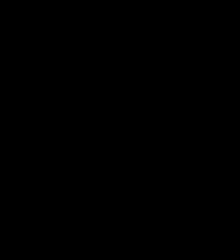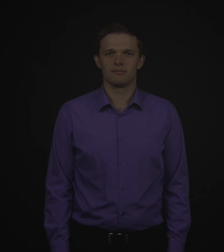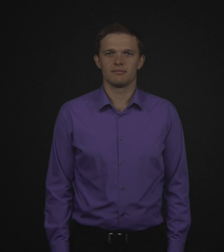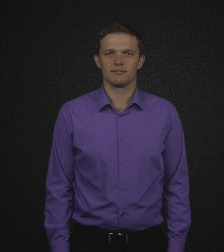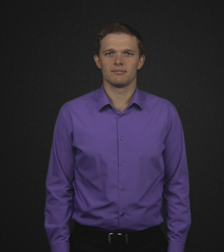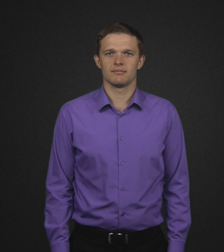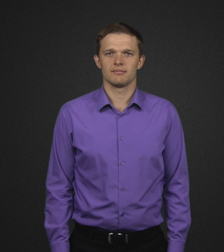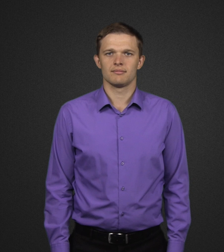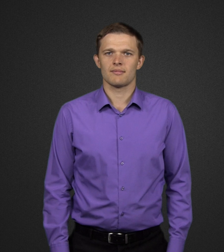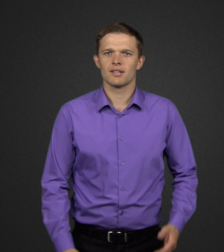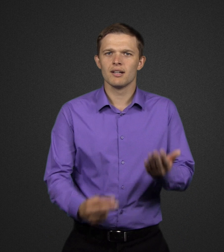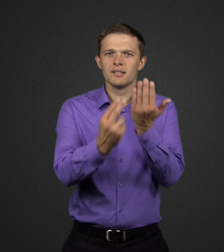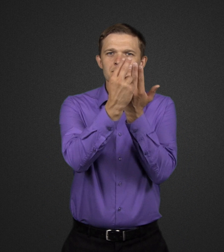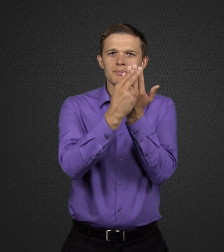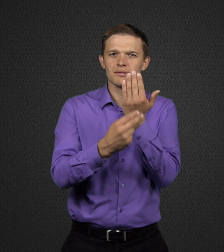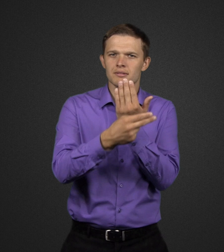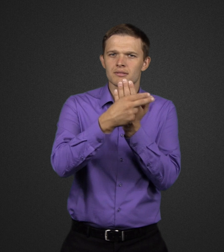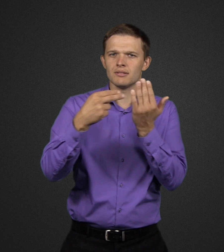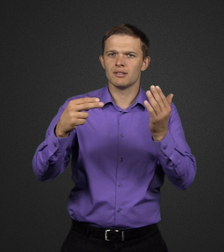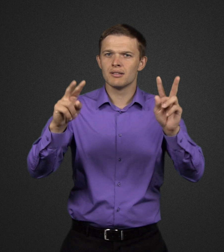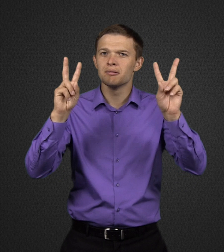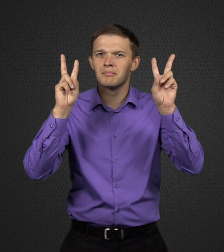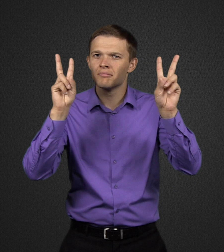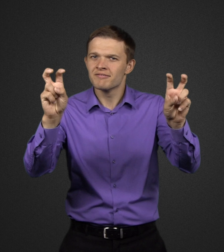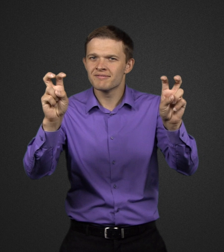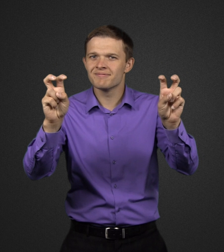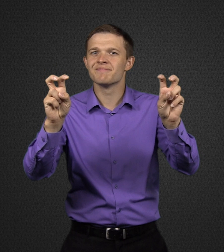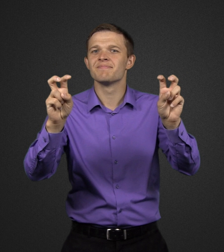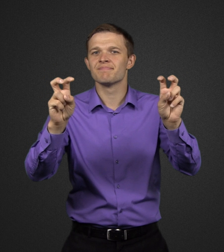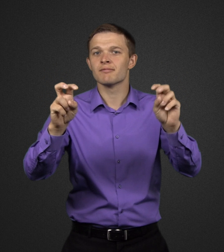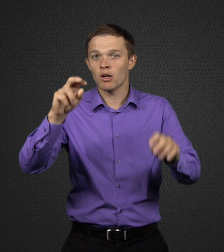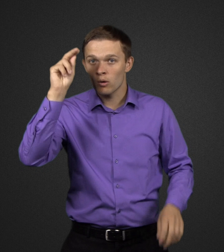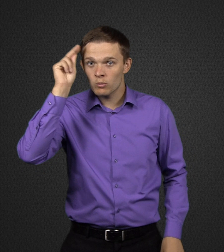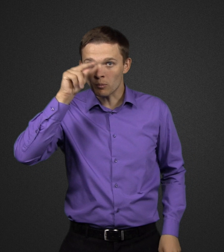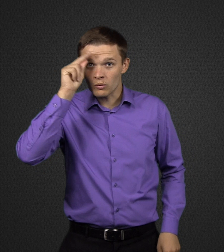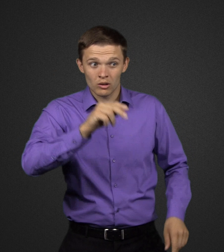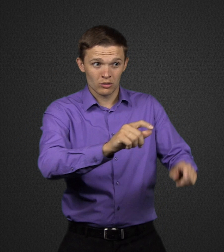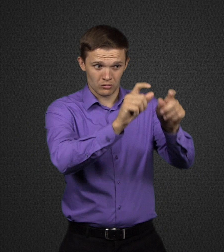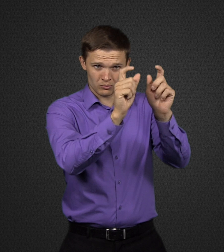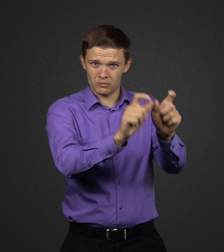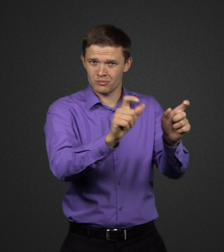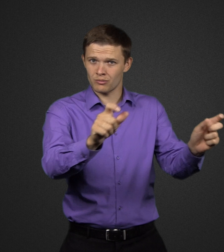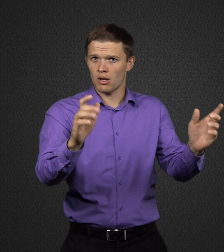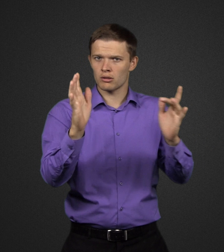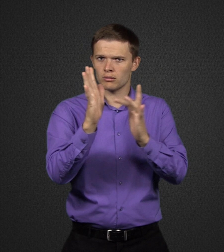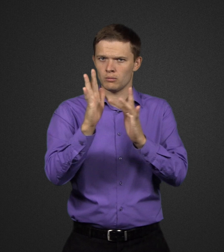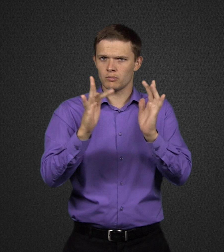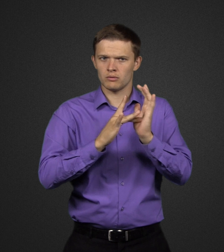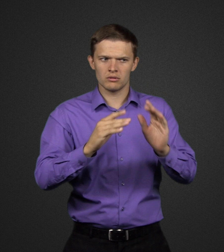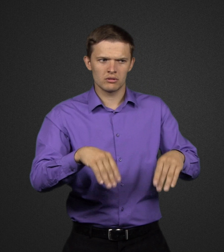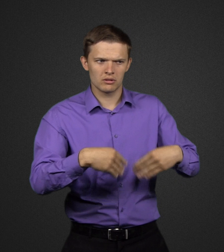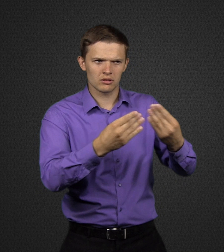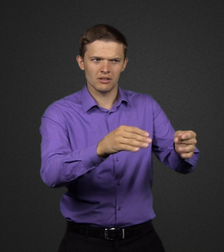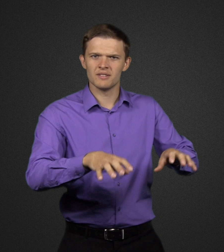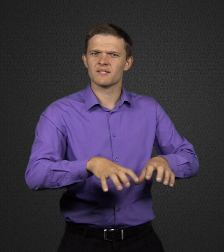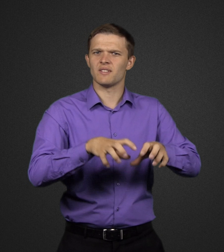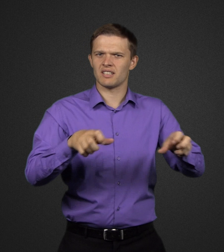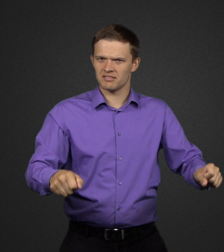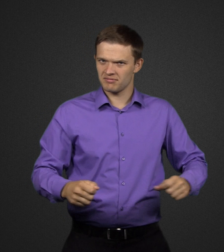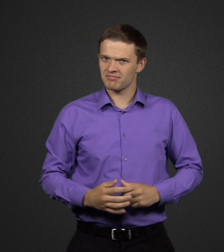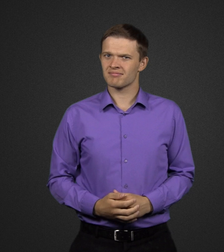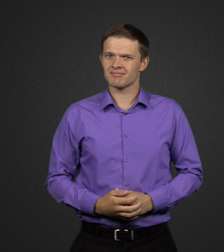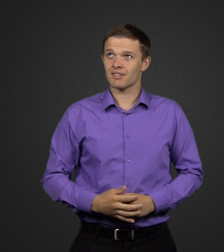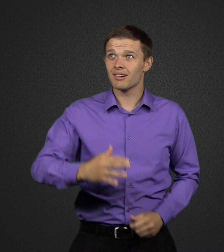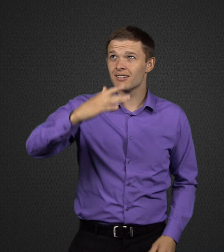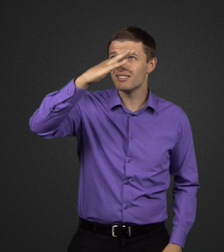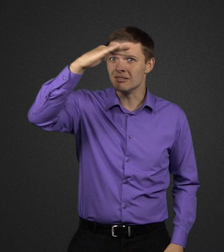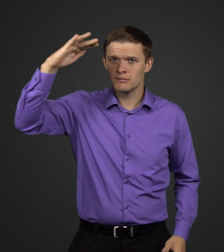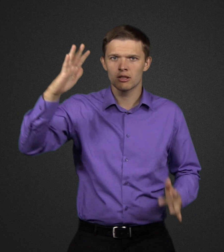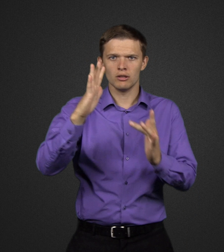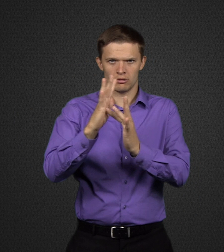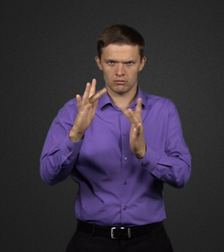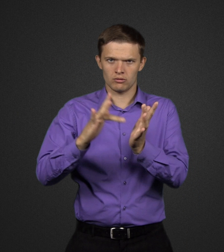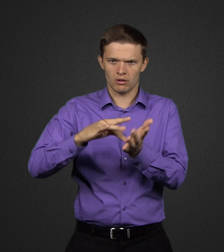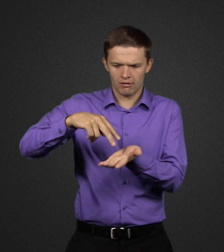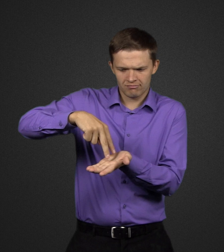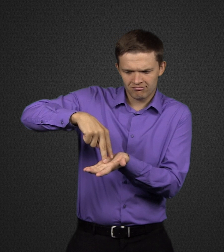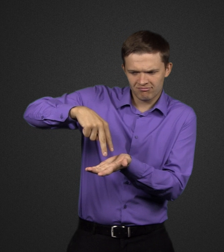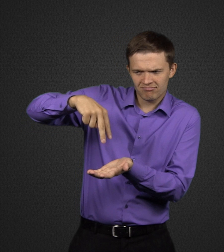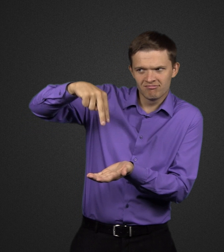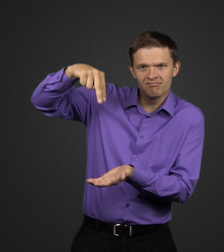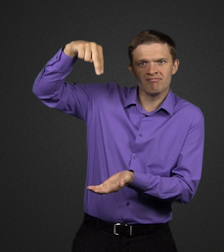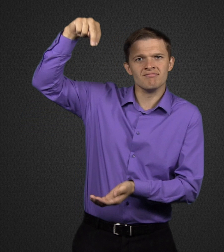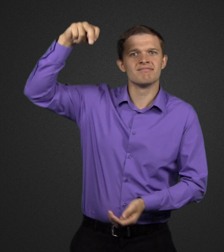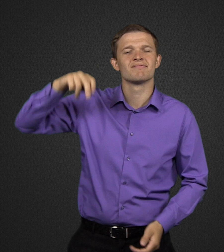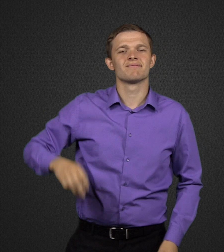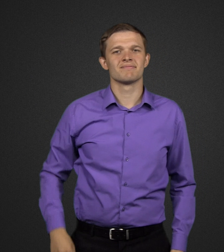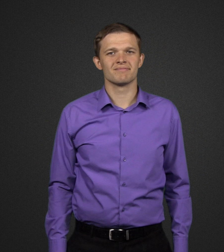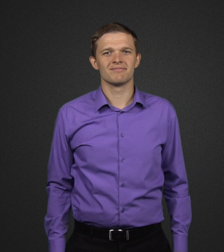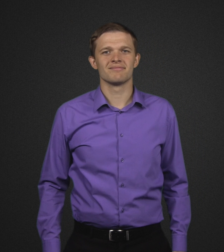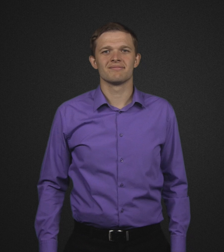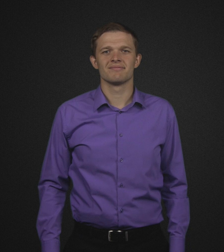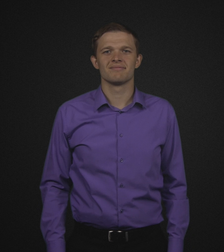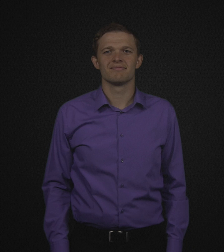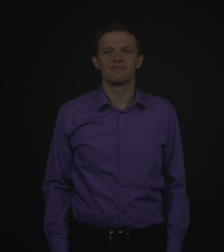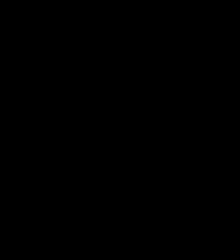Jesus commissions the disciples and goes to heaven